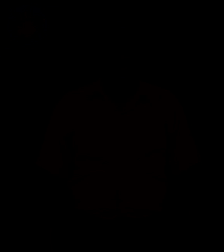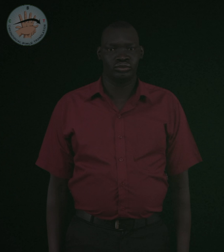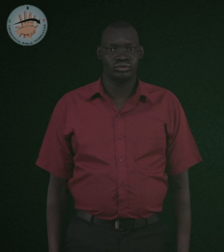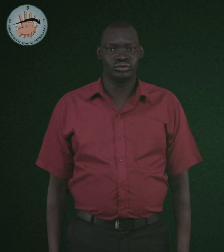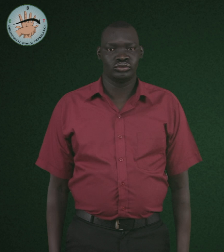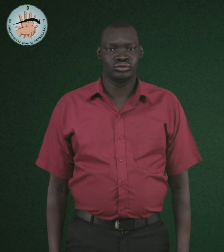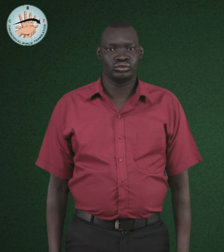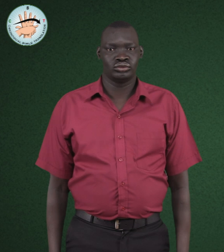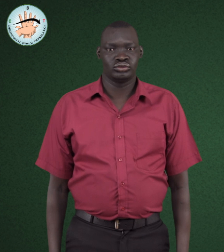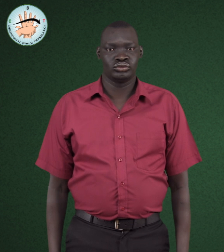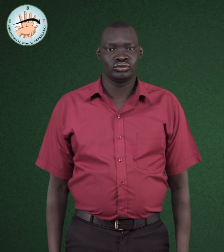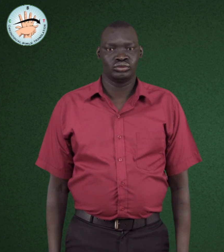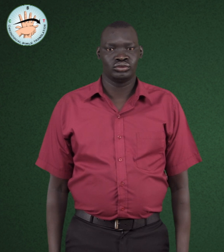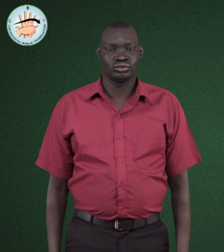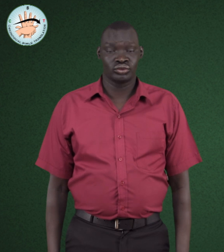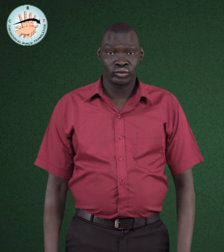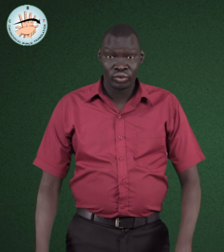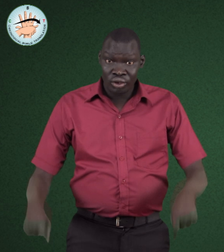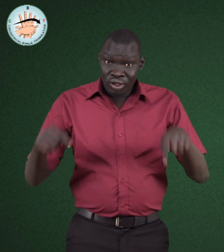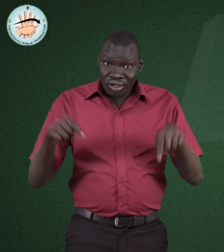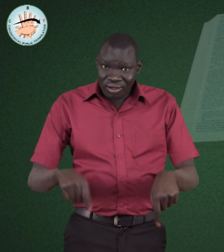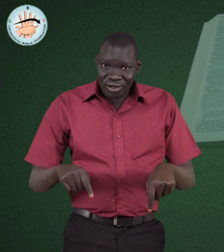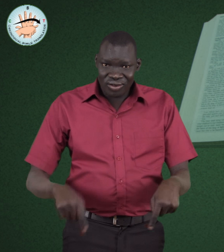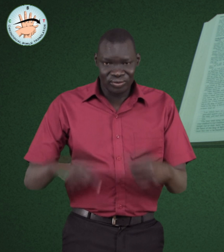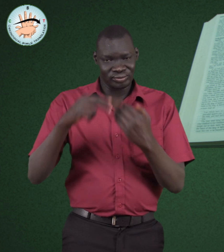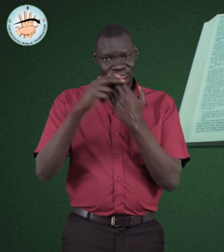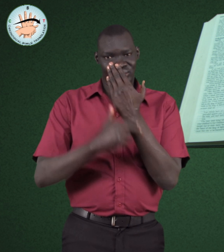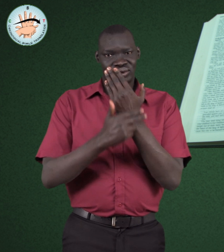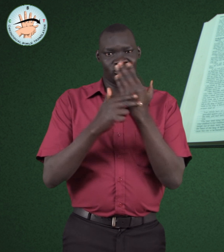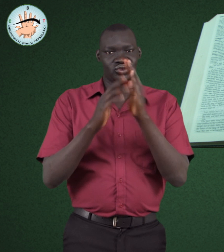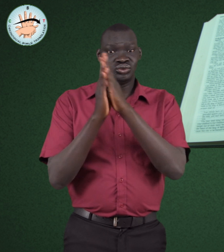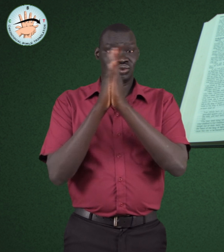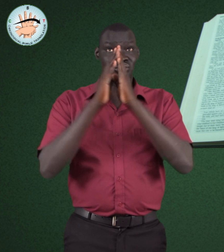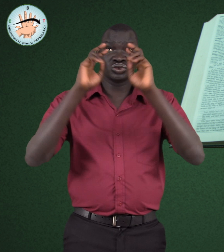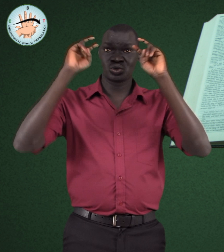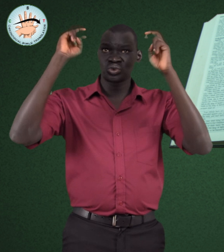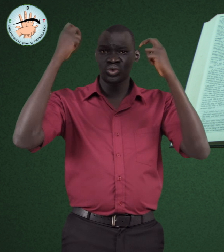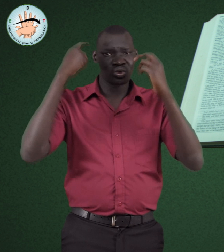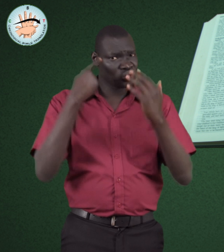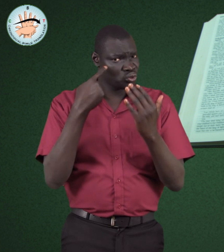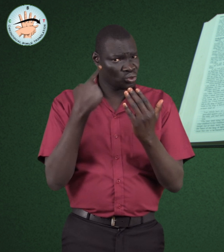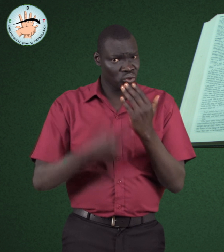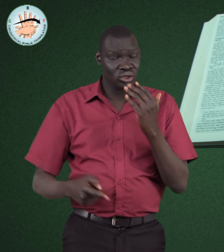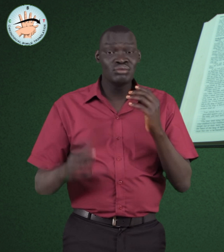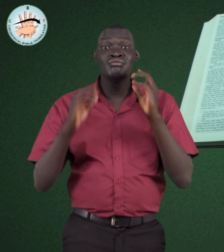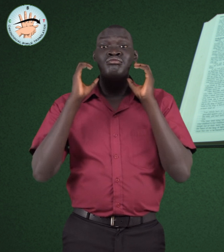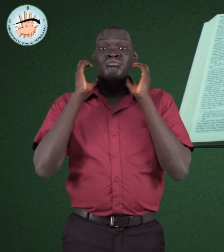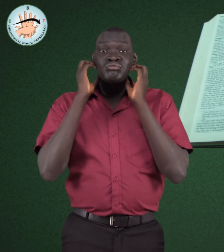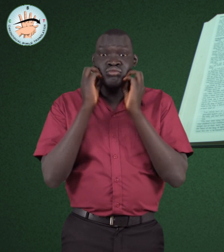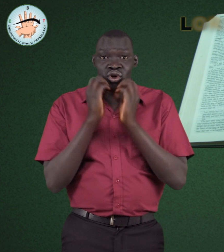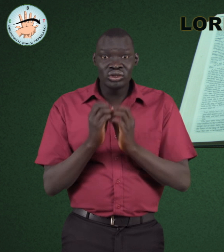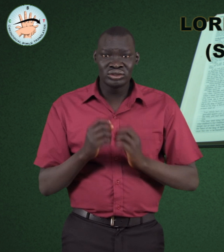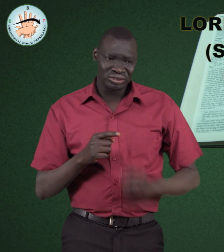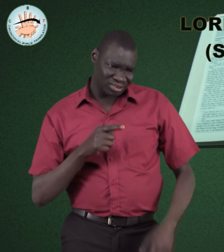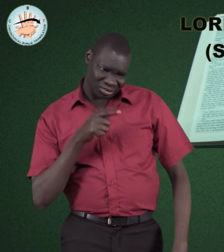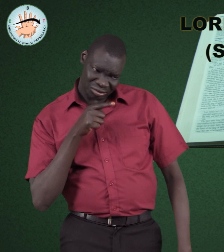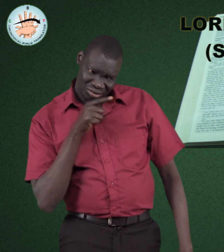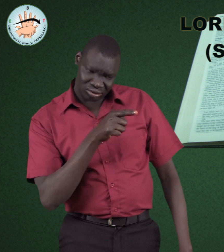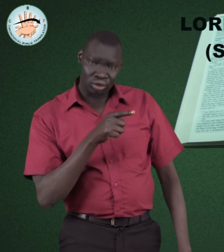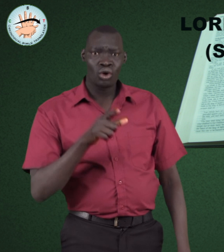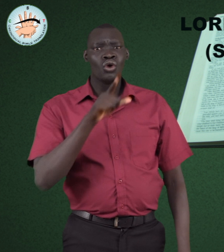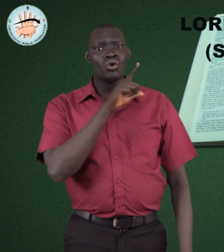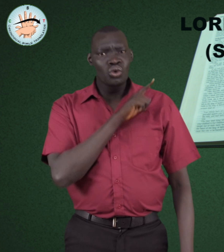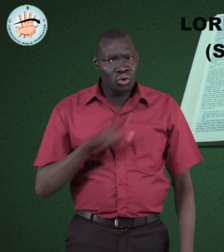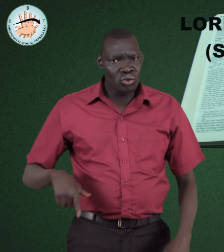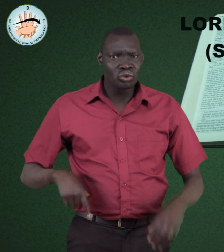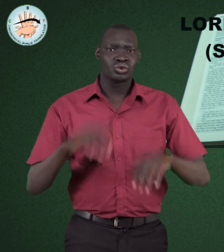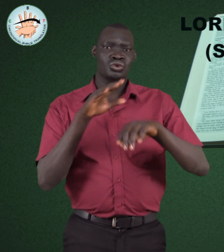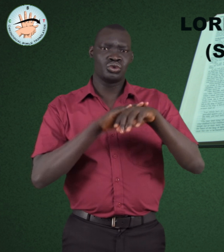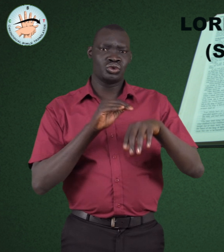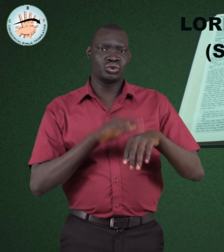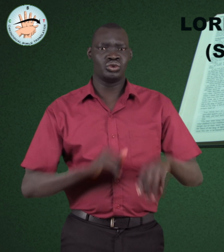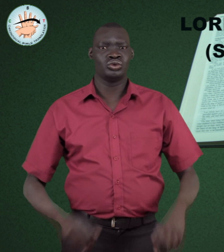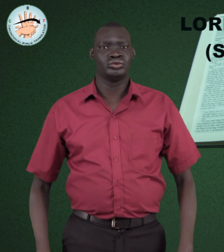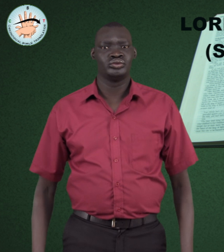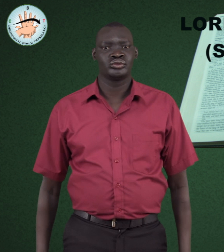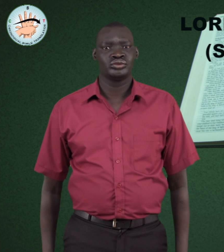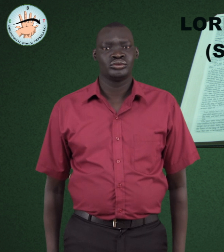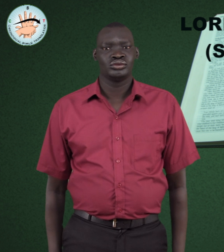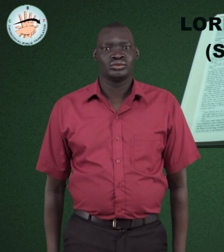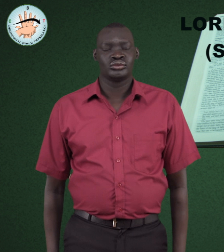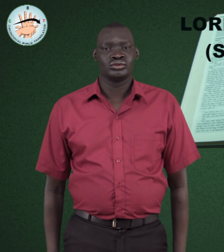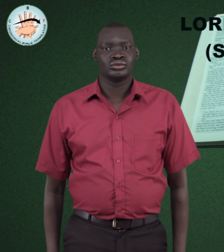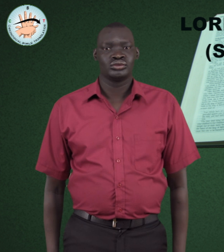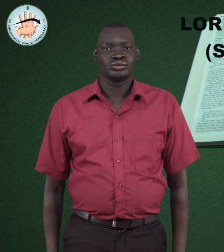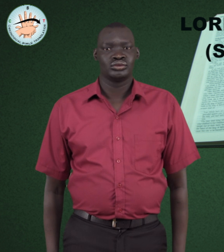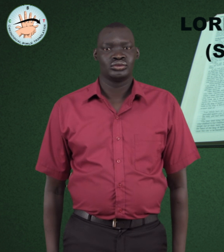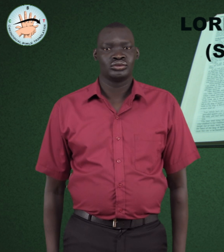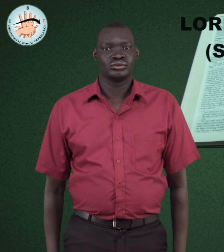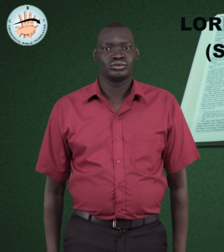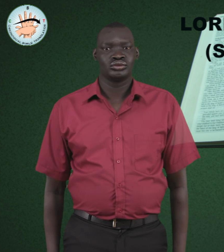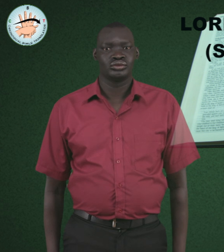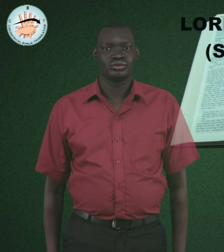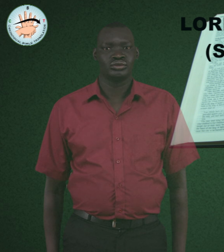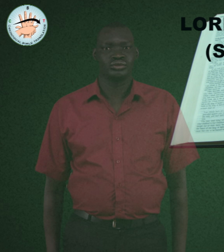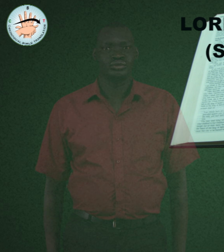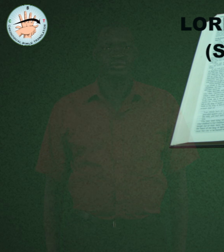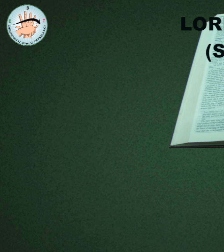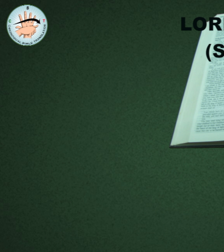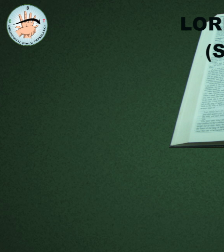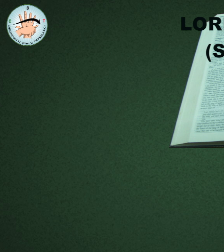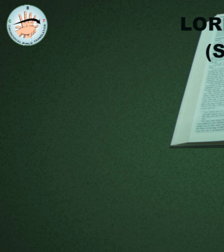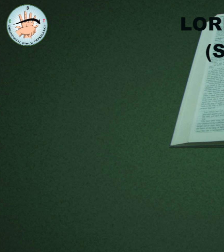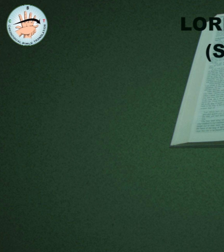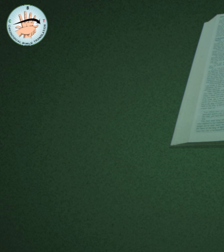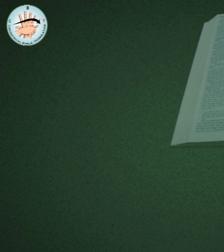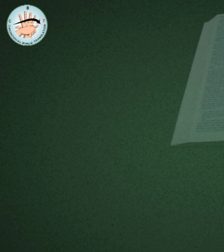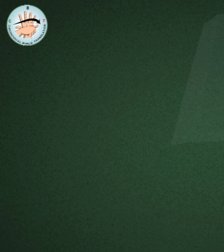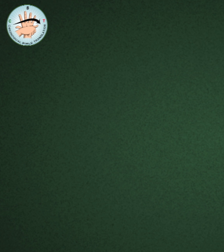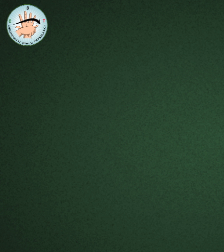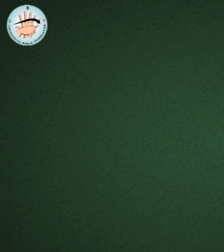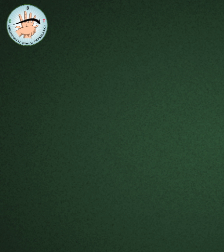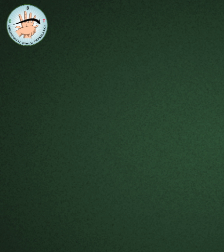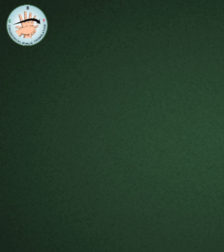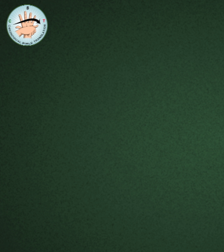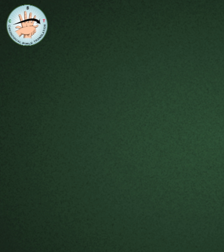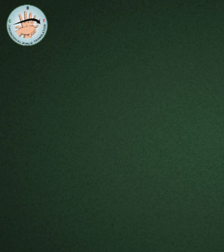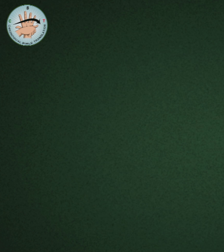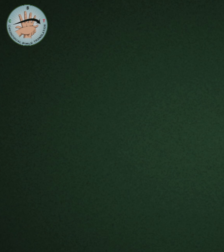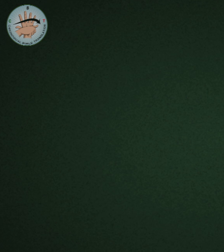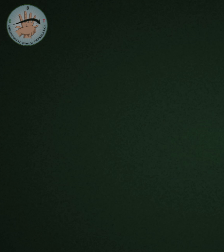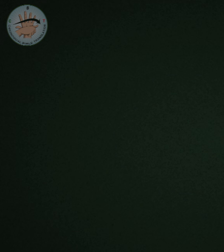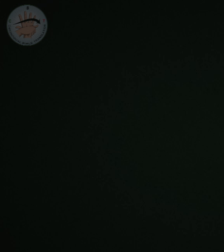God calls Moses